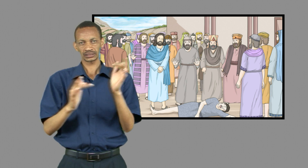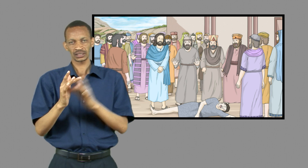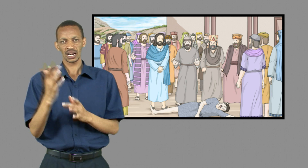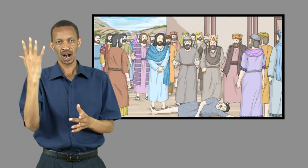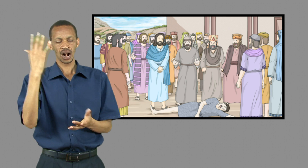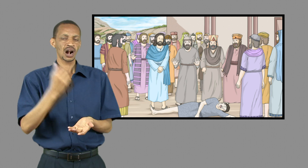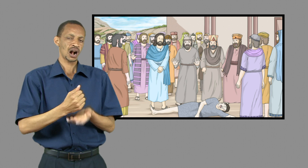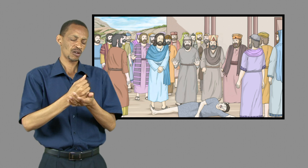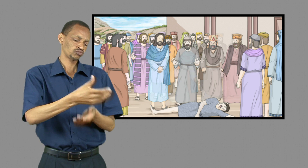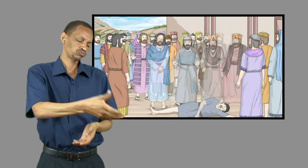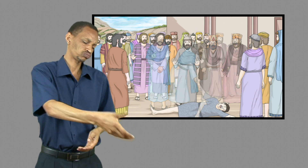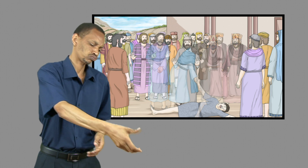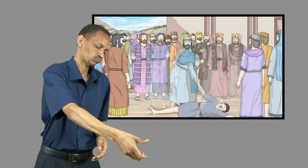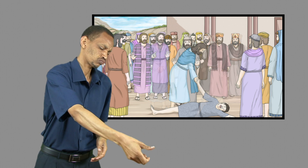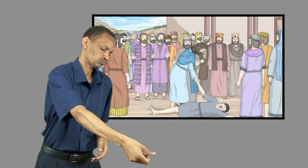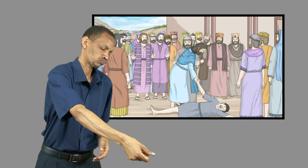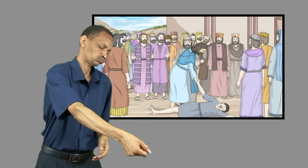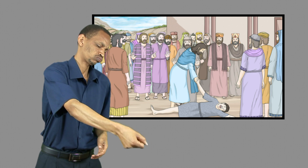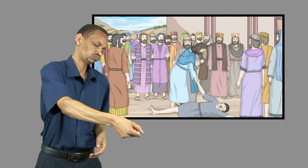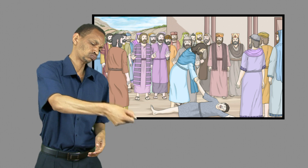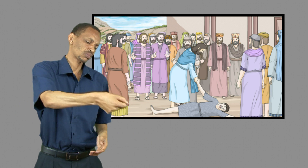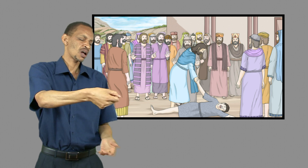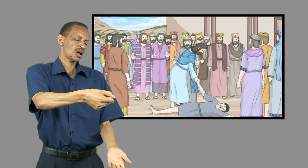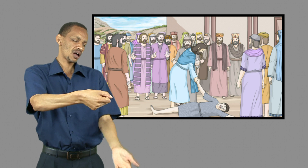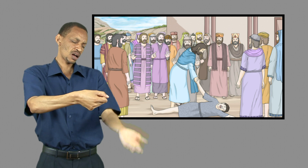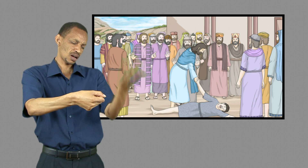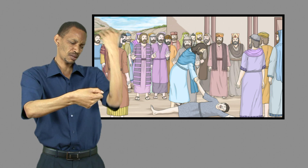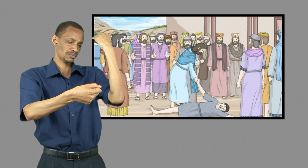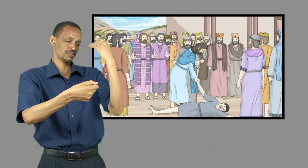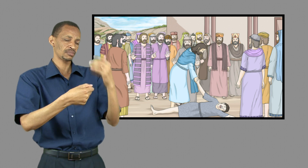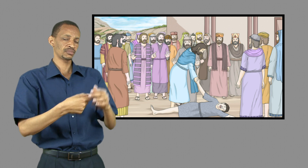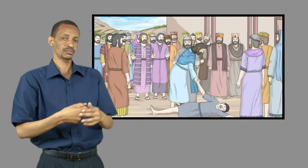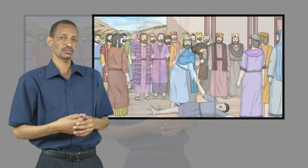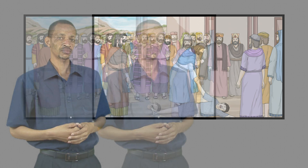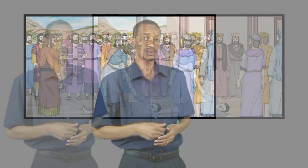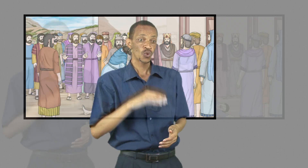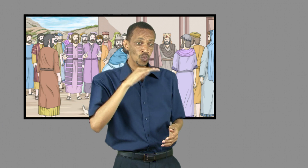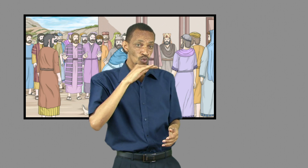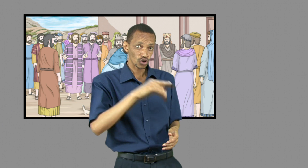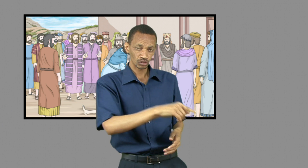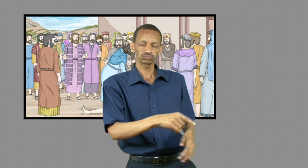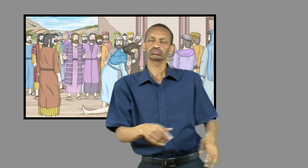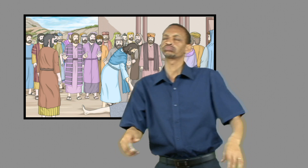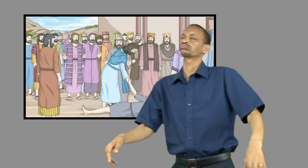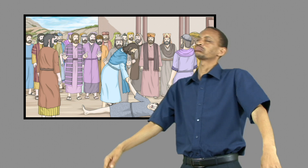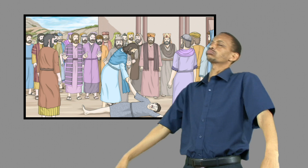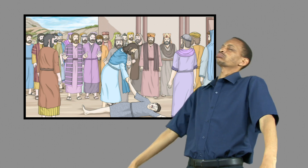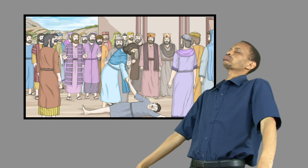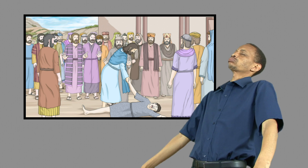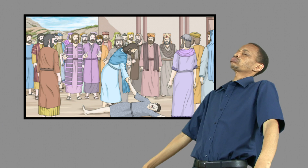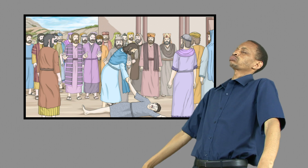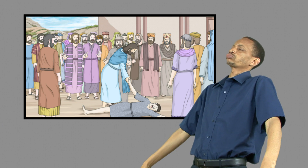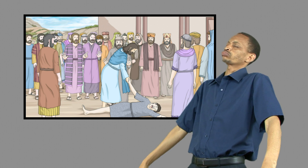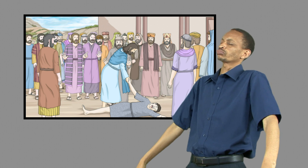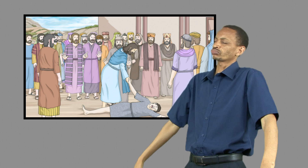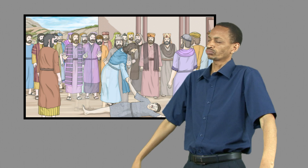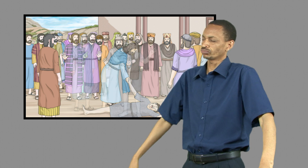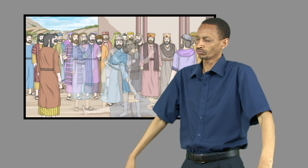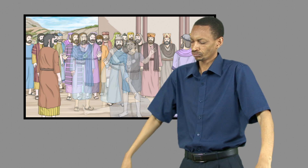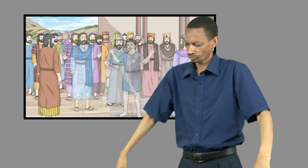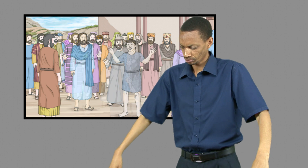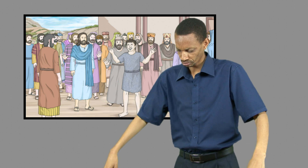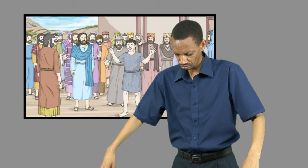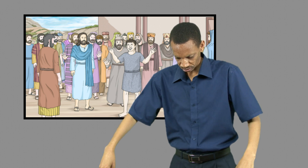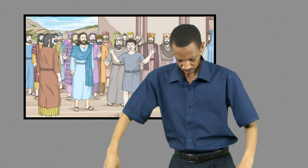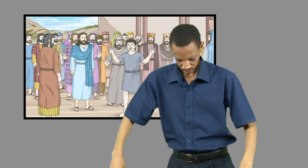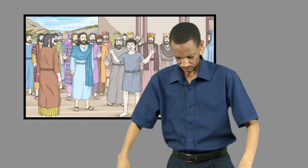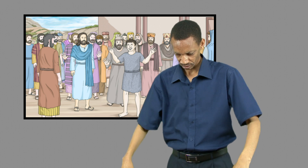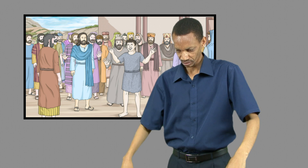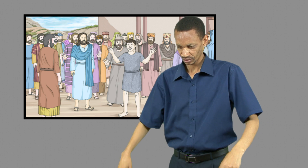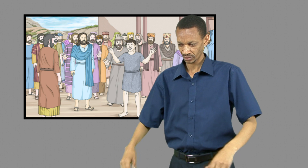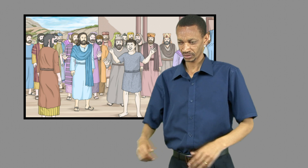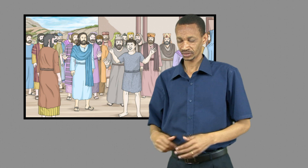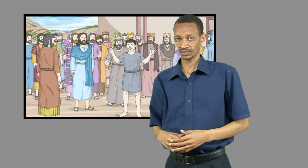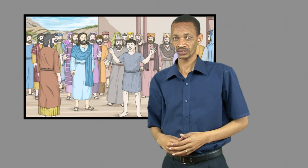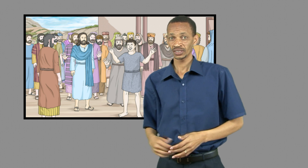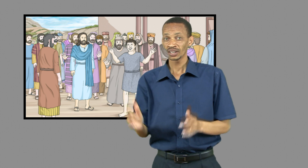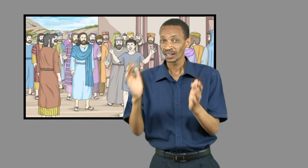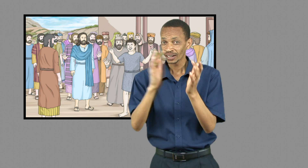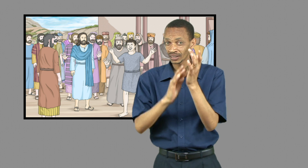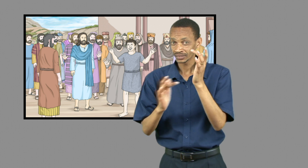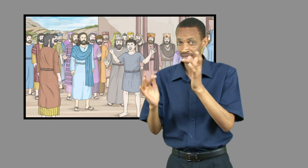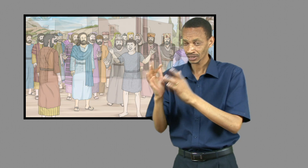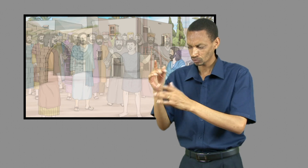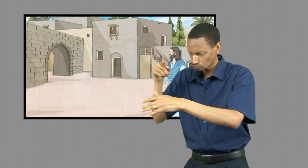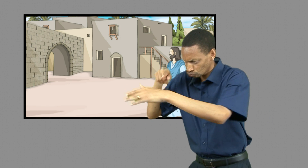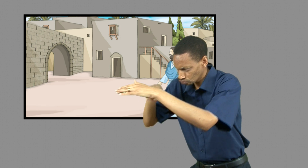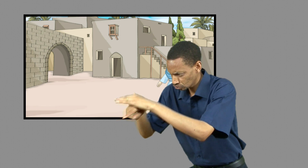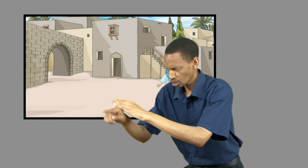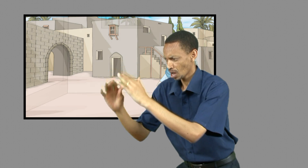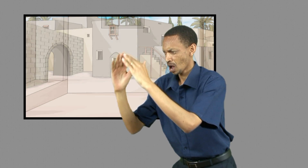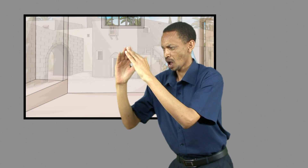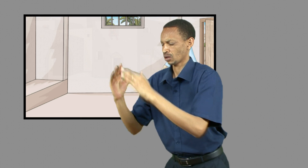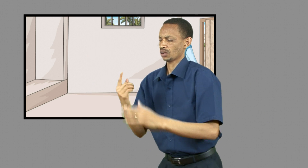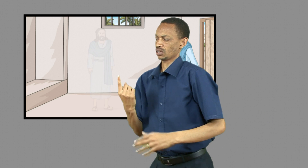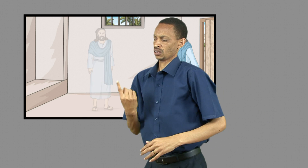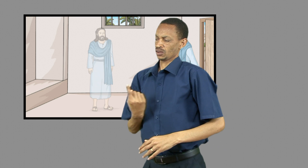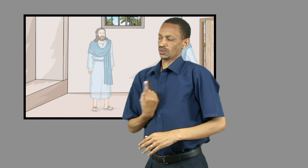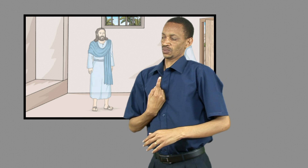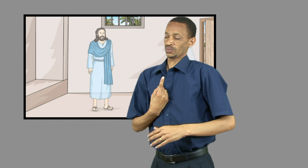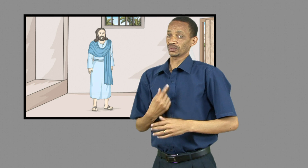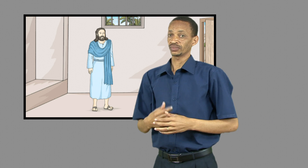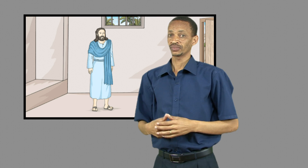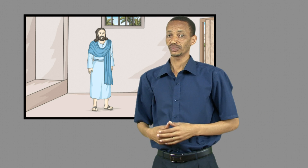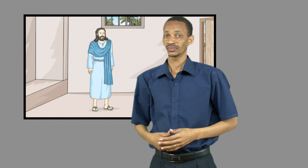But Jesus took him by the hand and helped him to his feet, and he stood up.